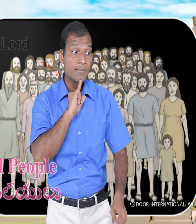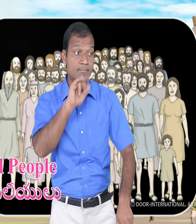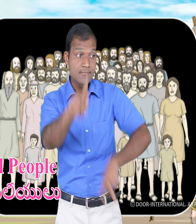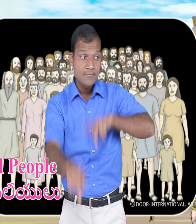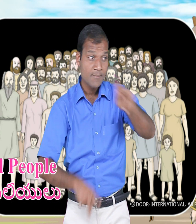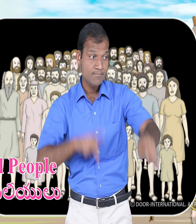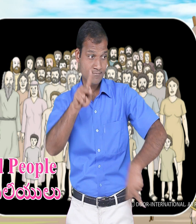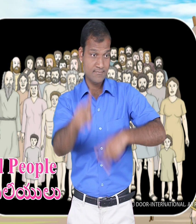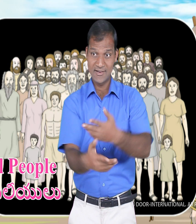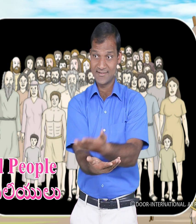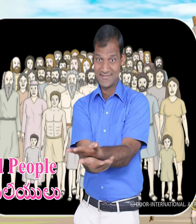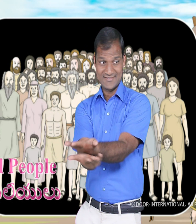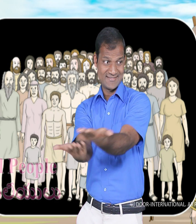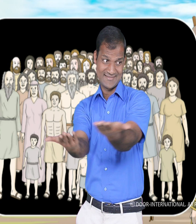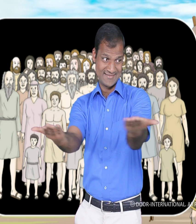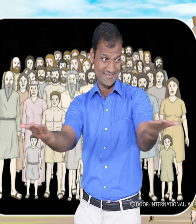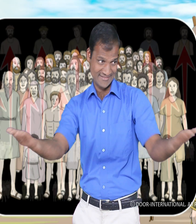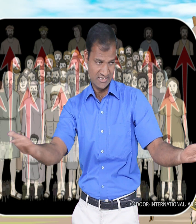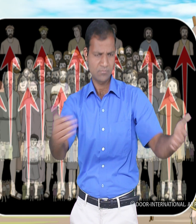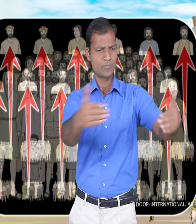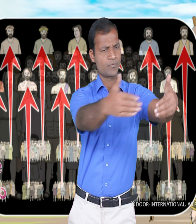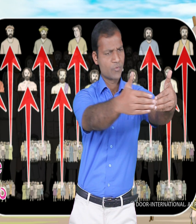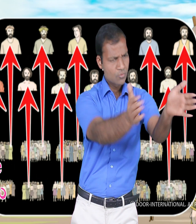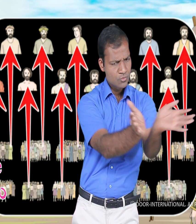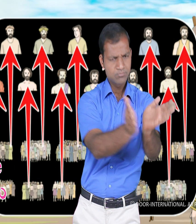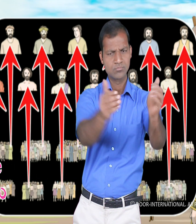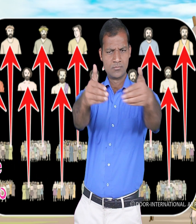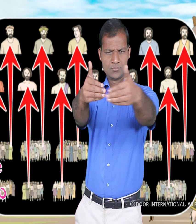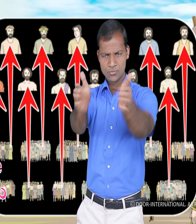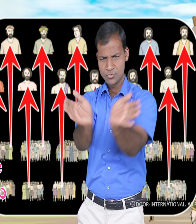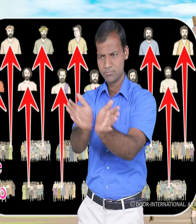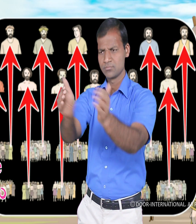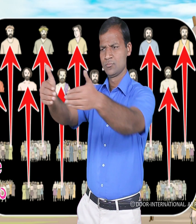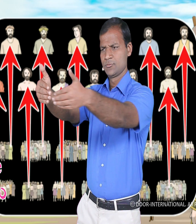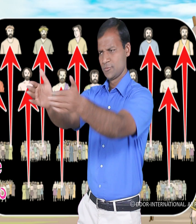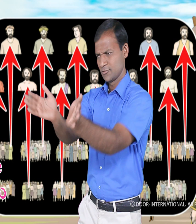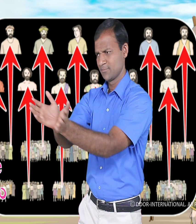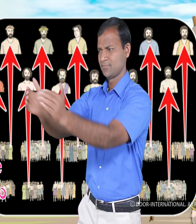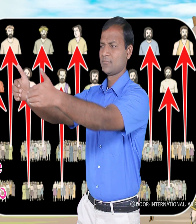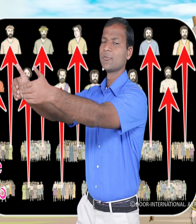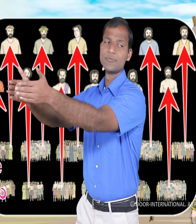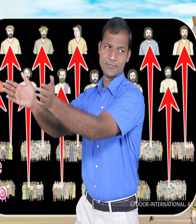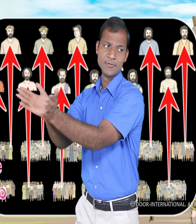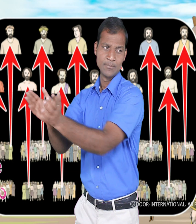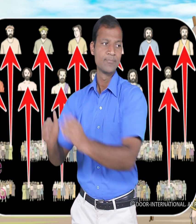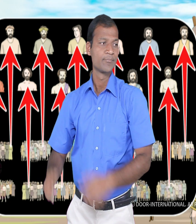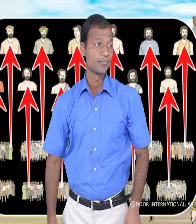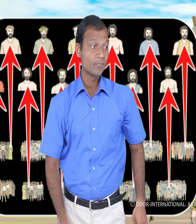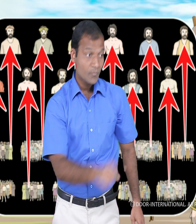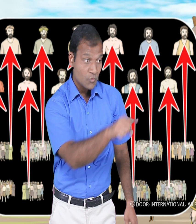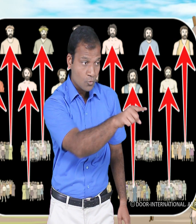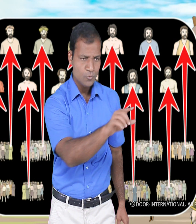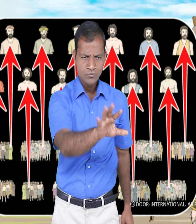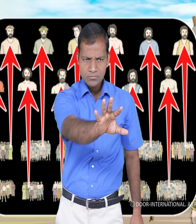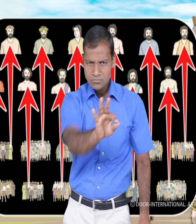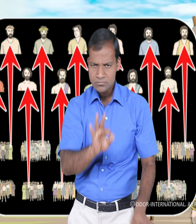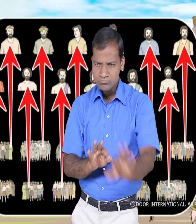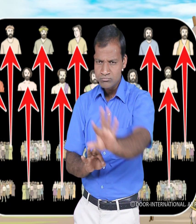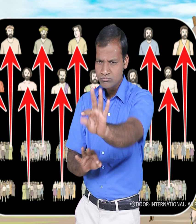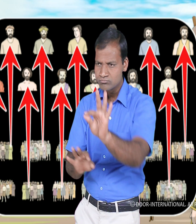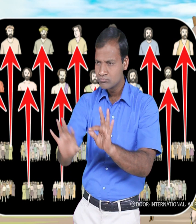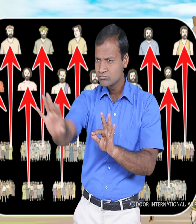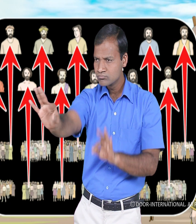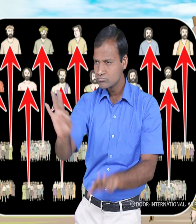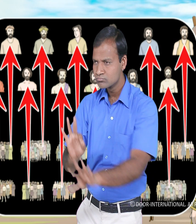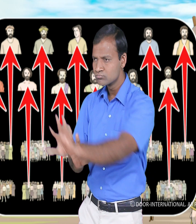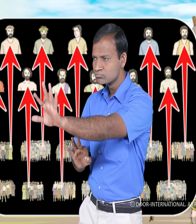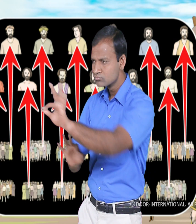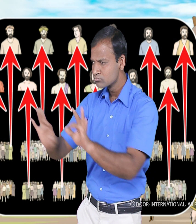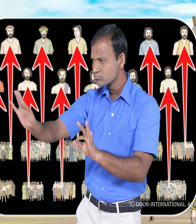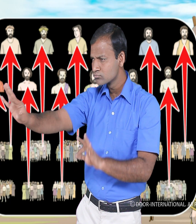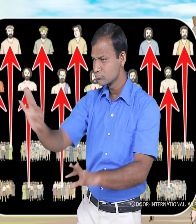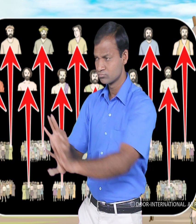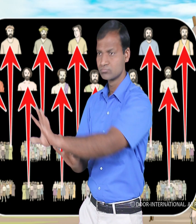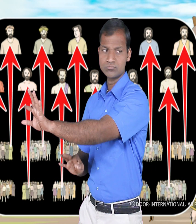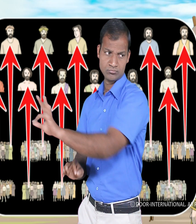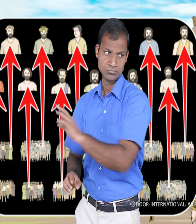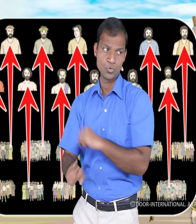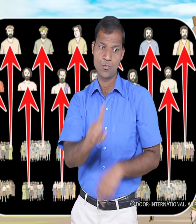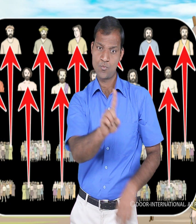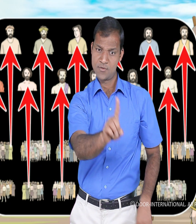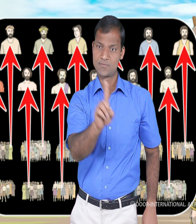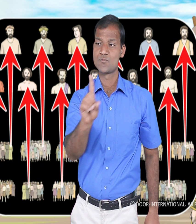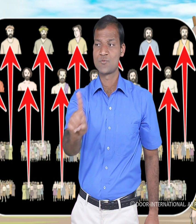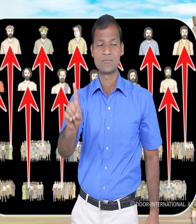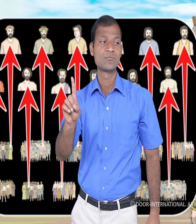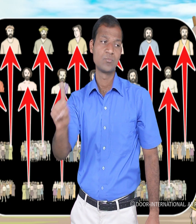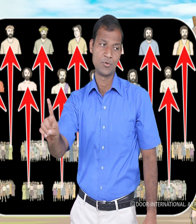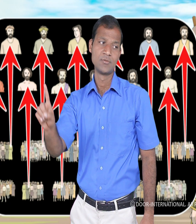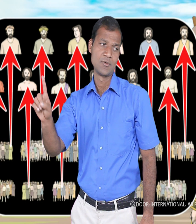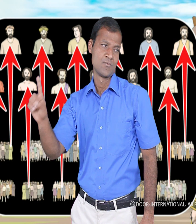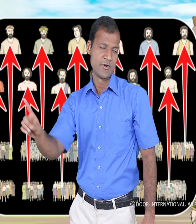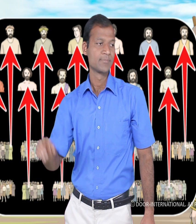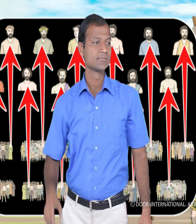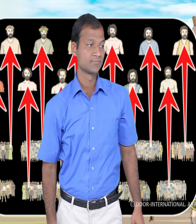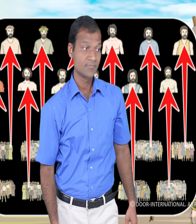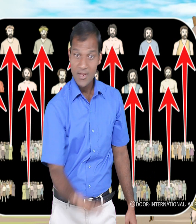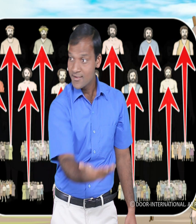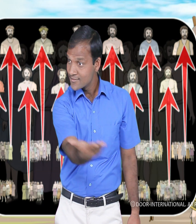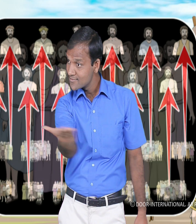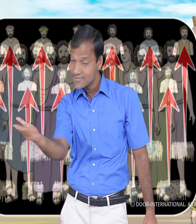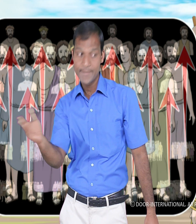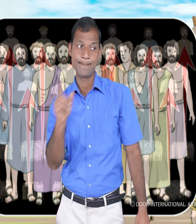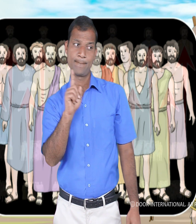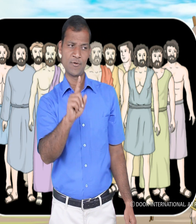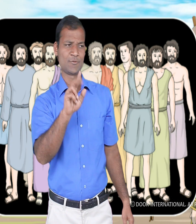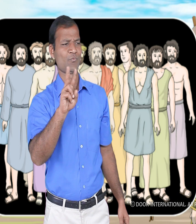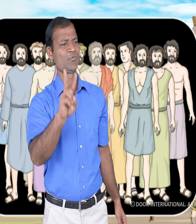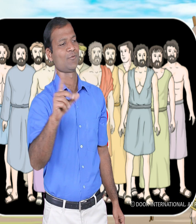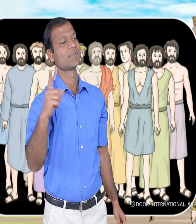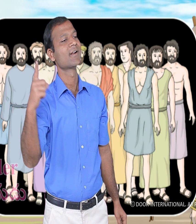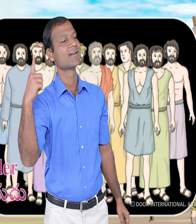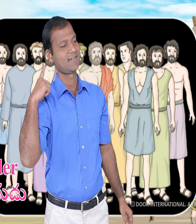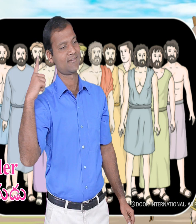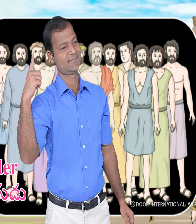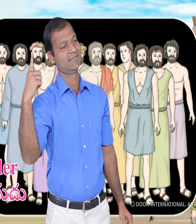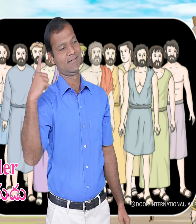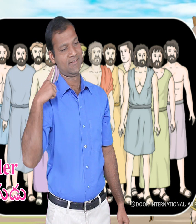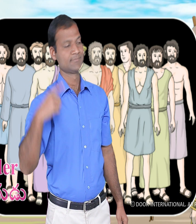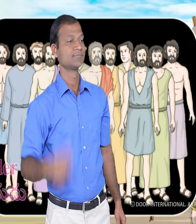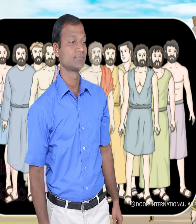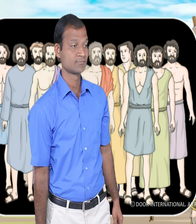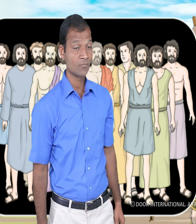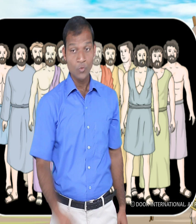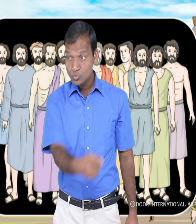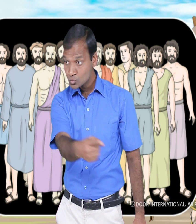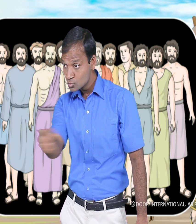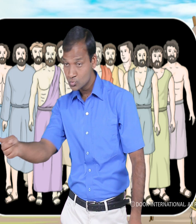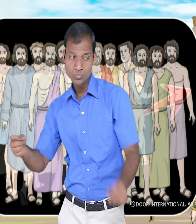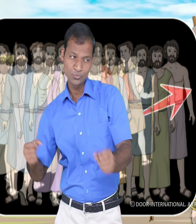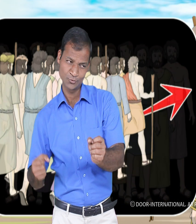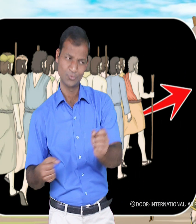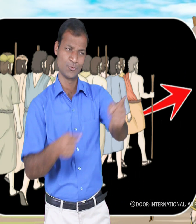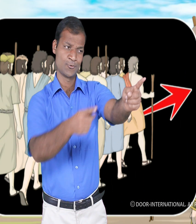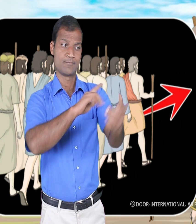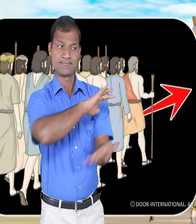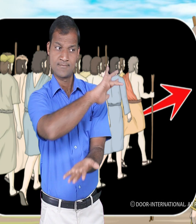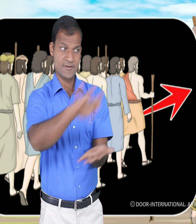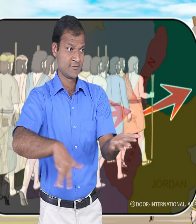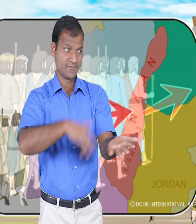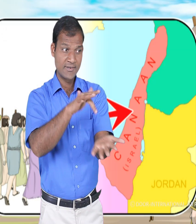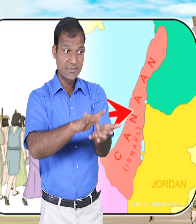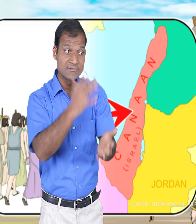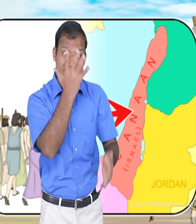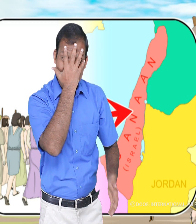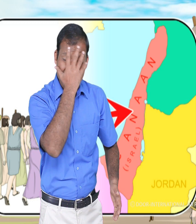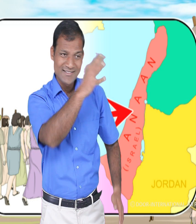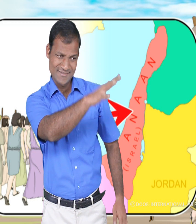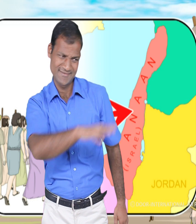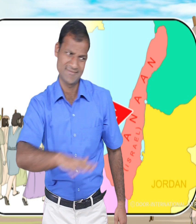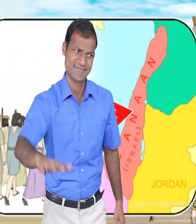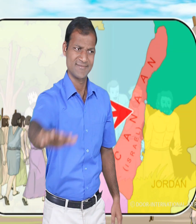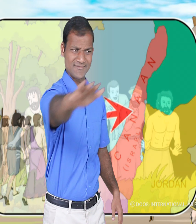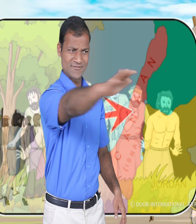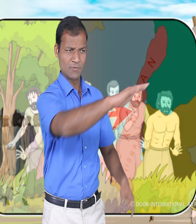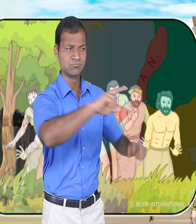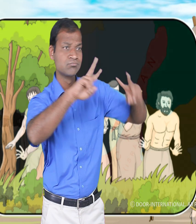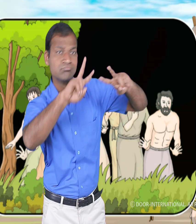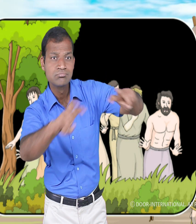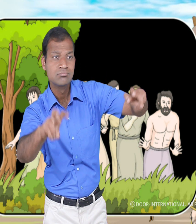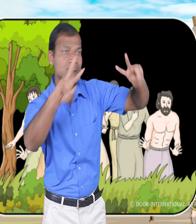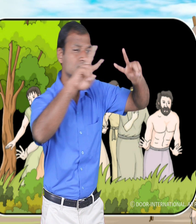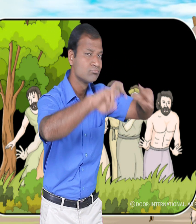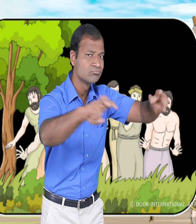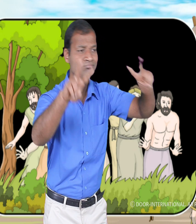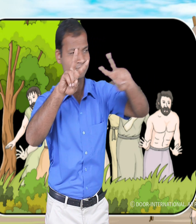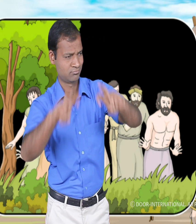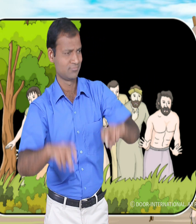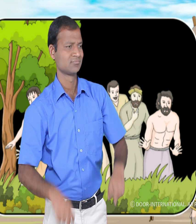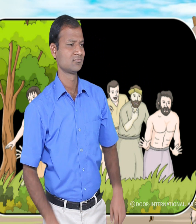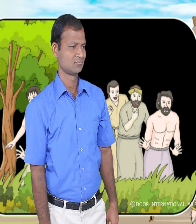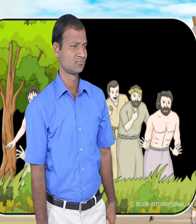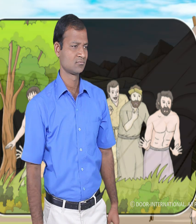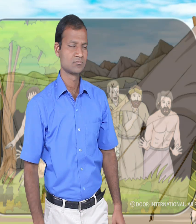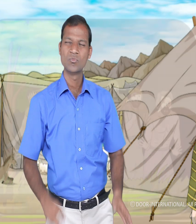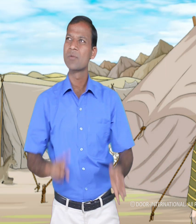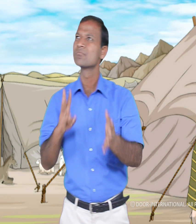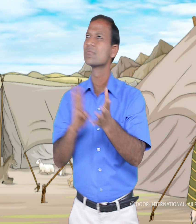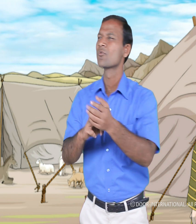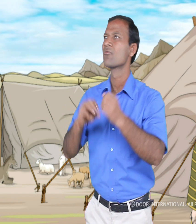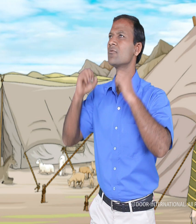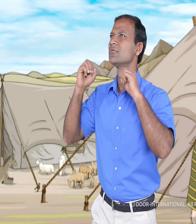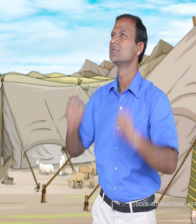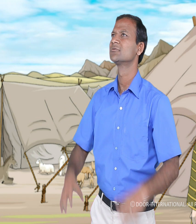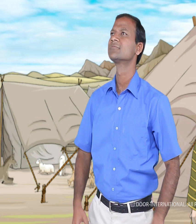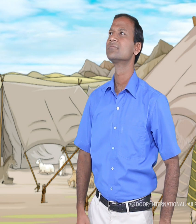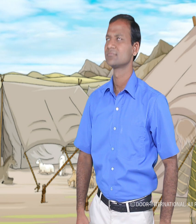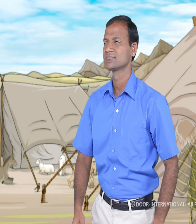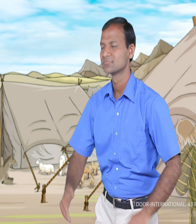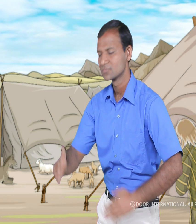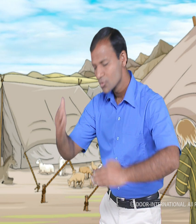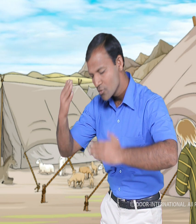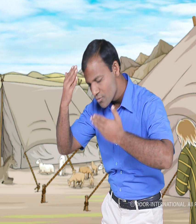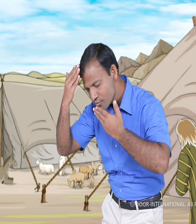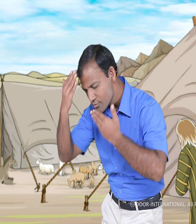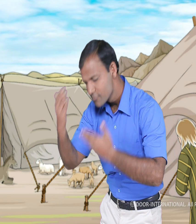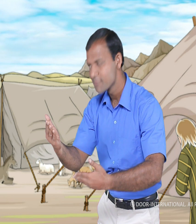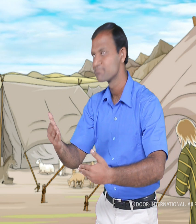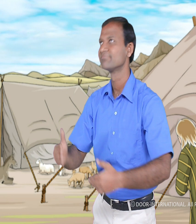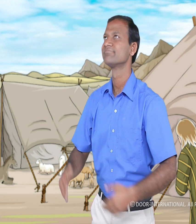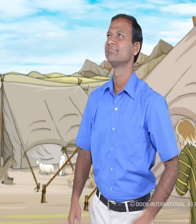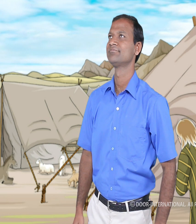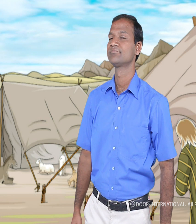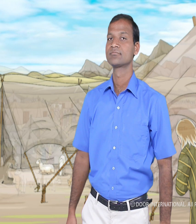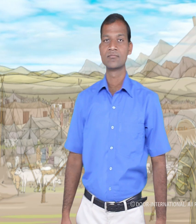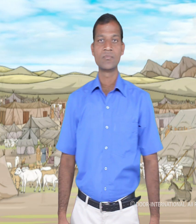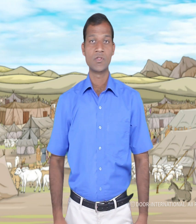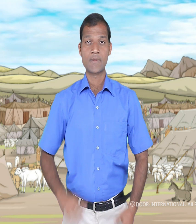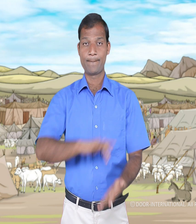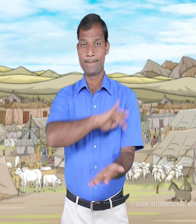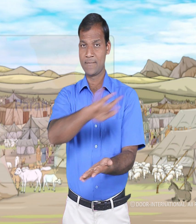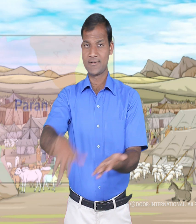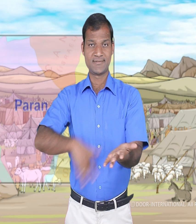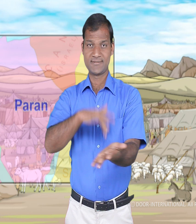From each of their fathers’ tribes send one man who is a leader among them.”